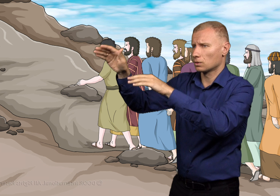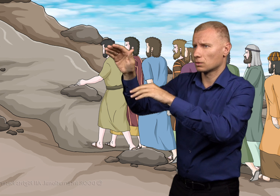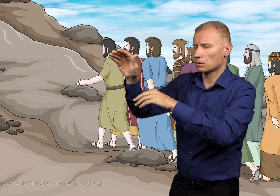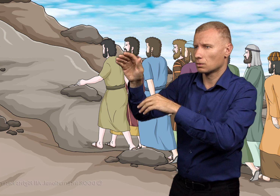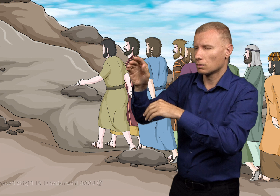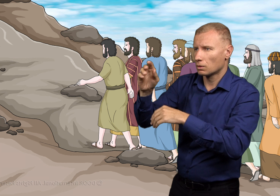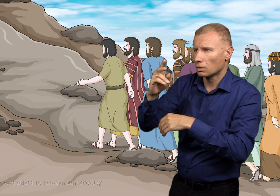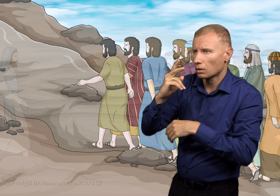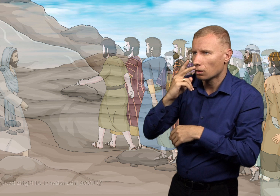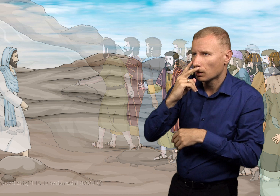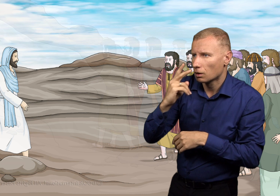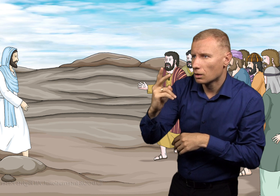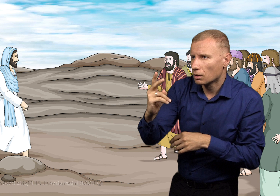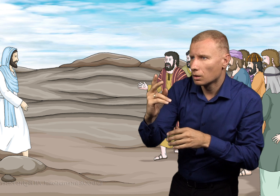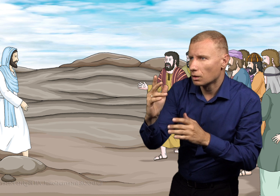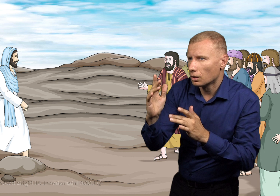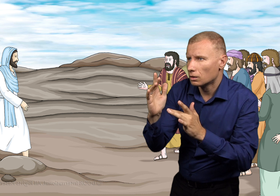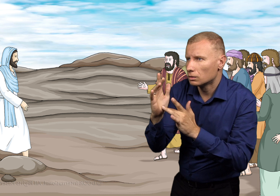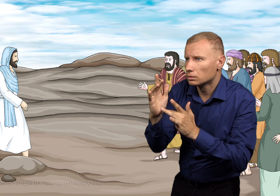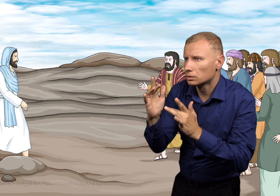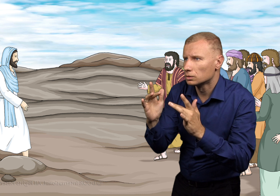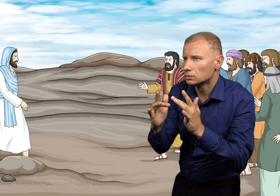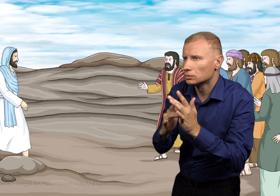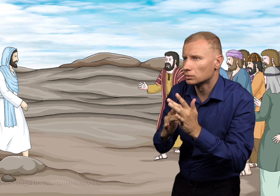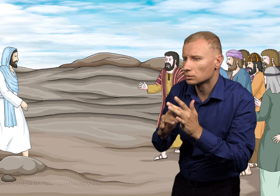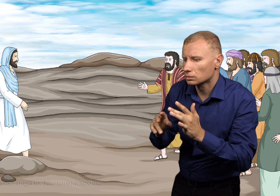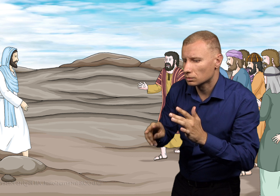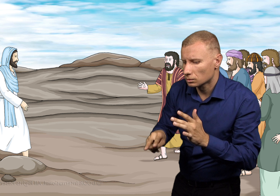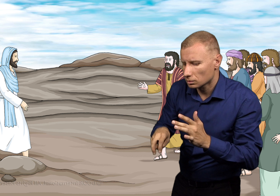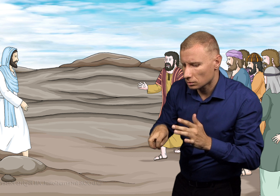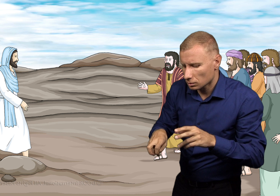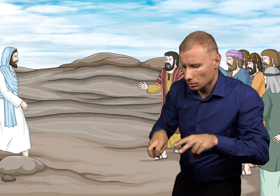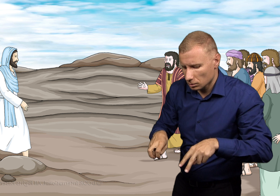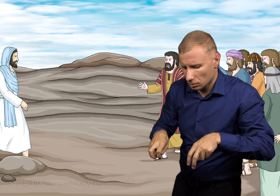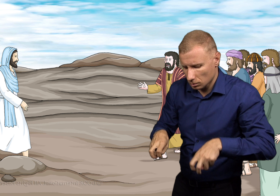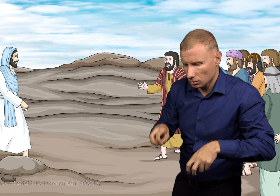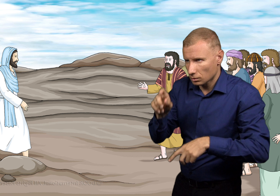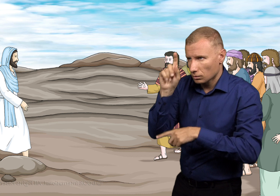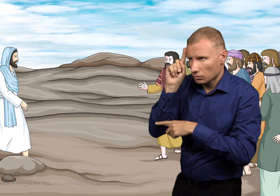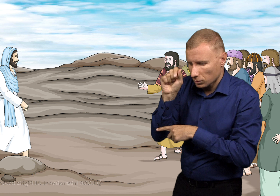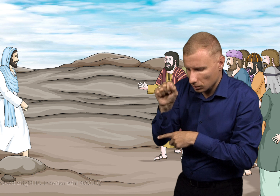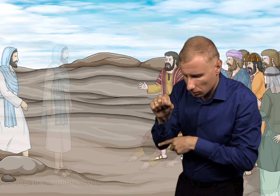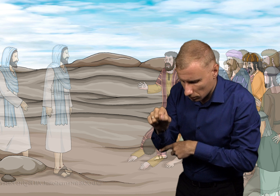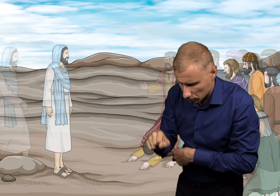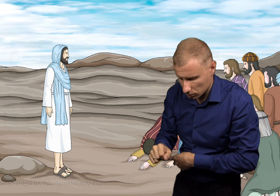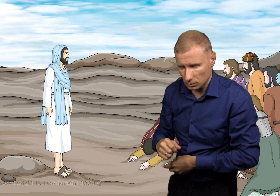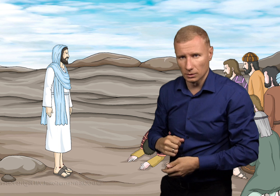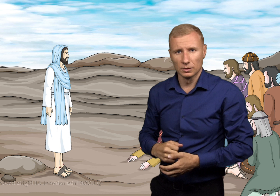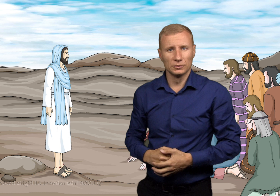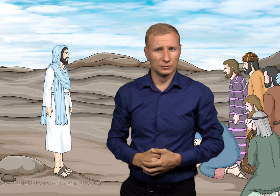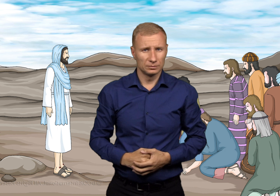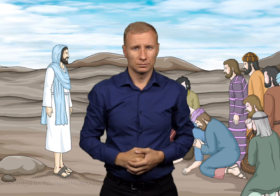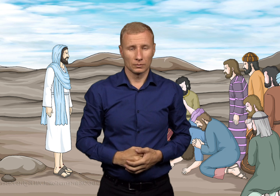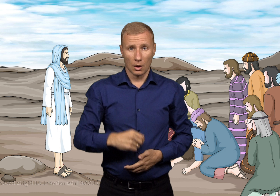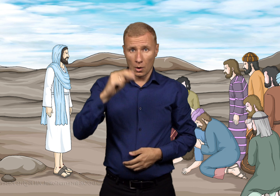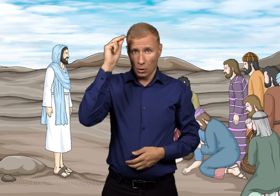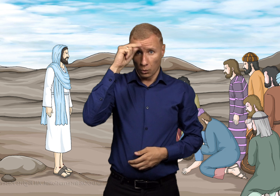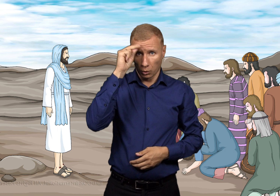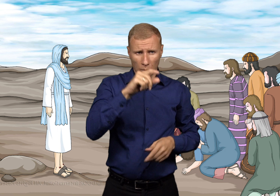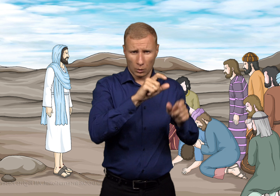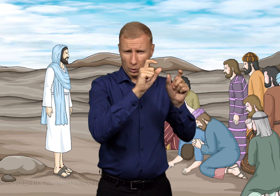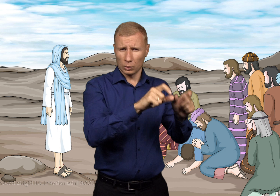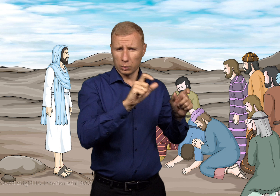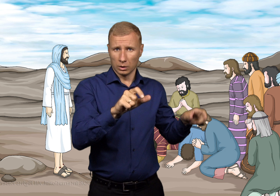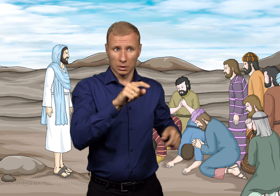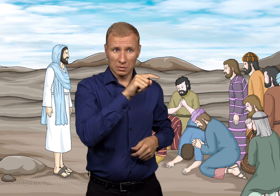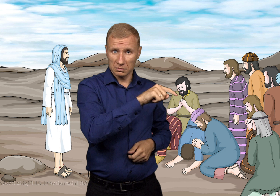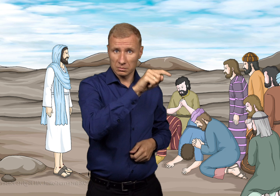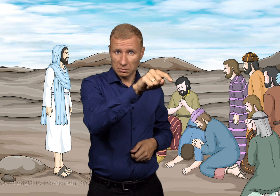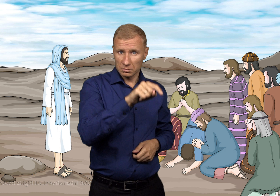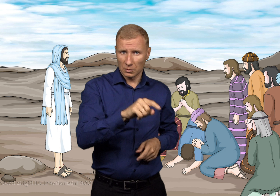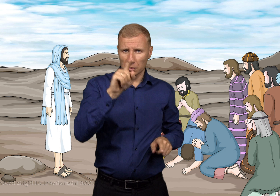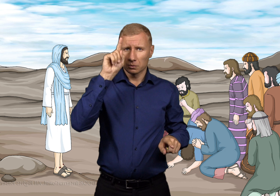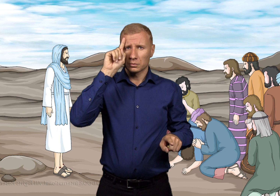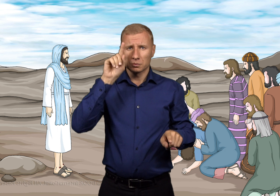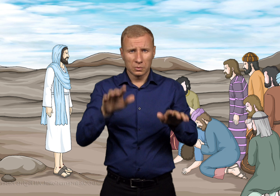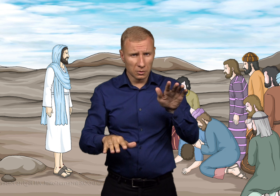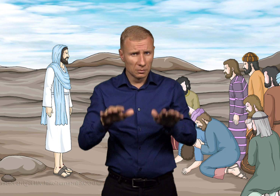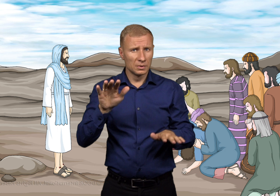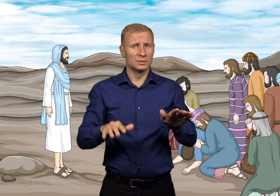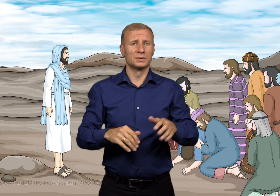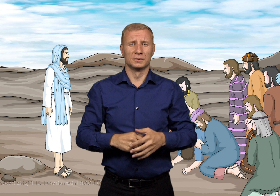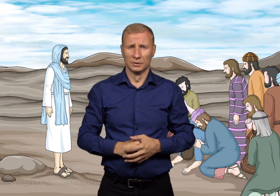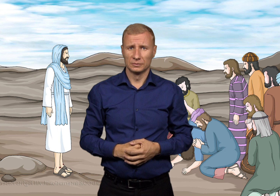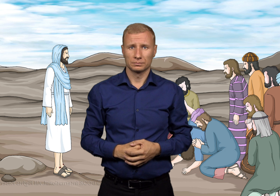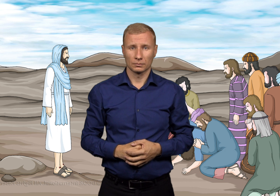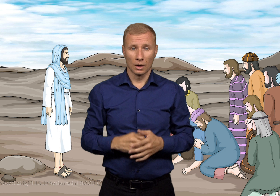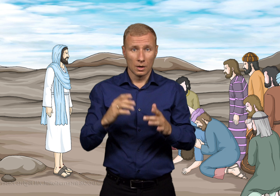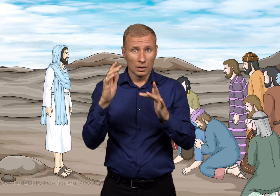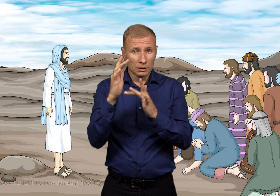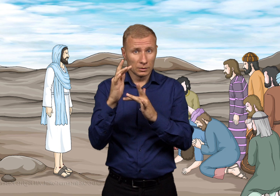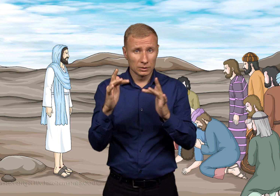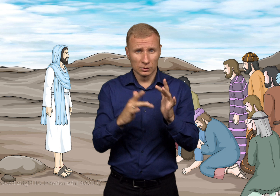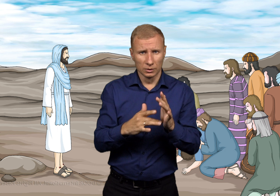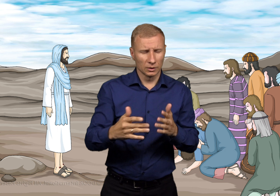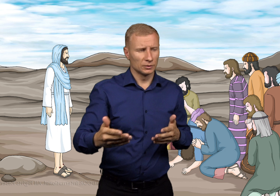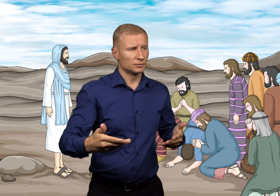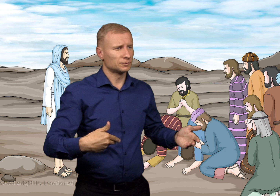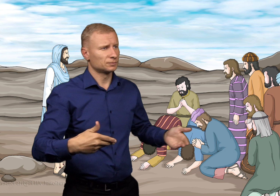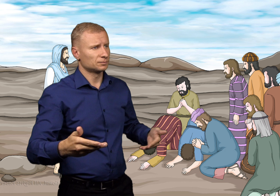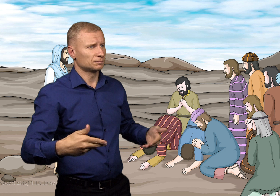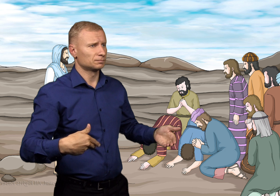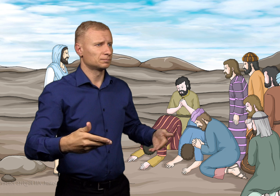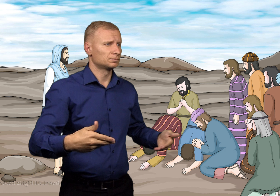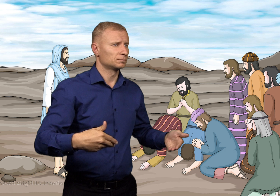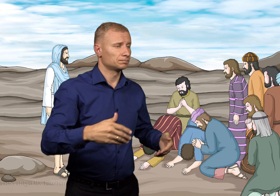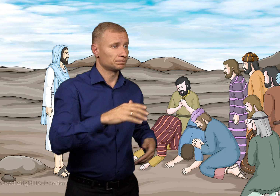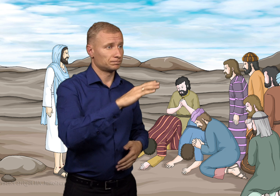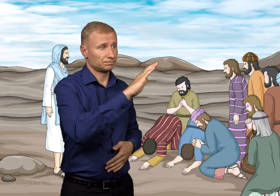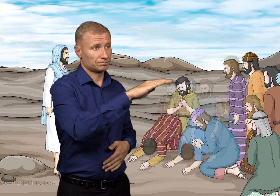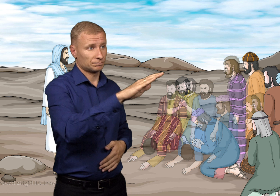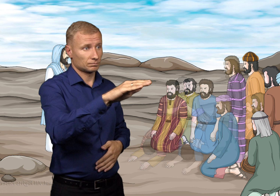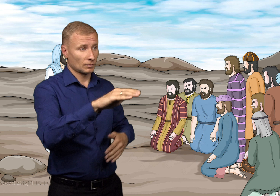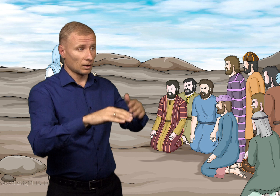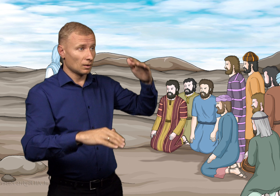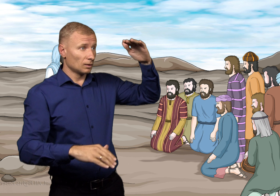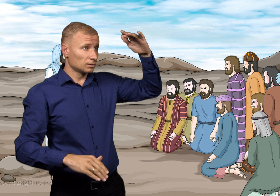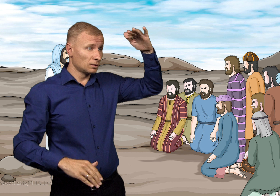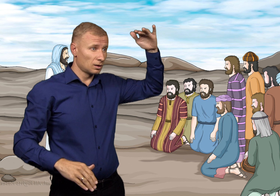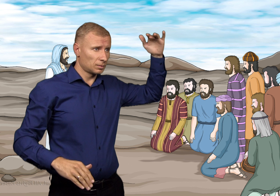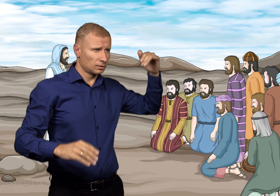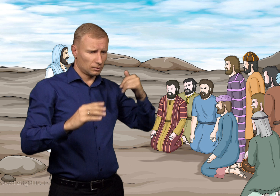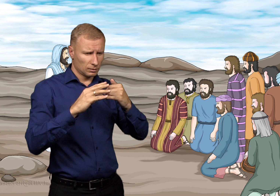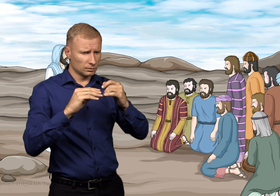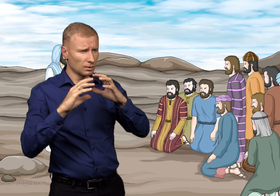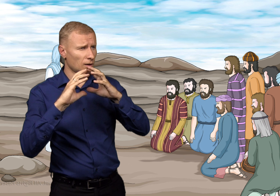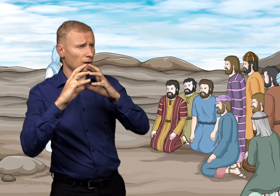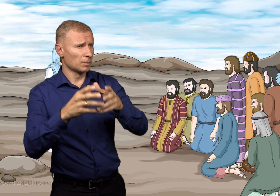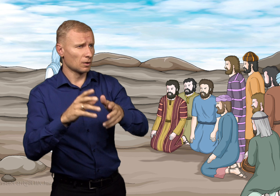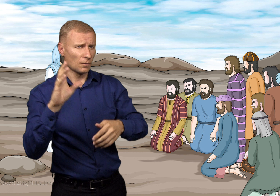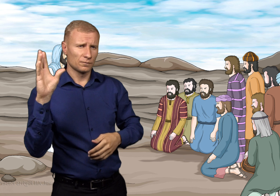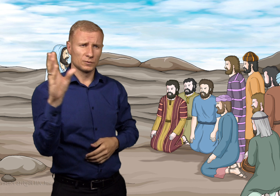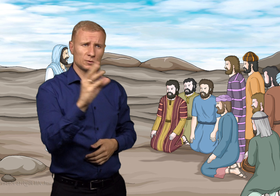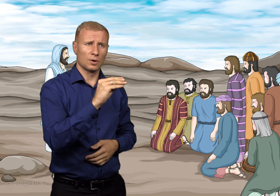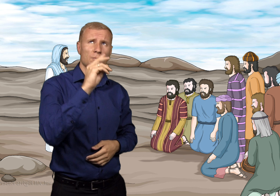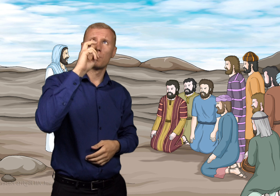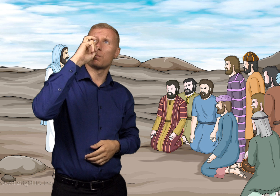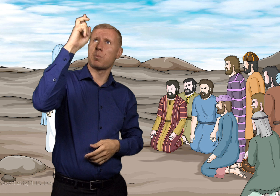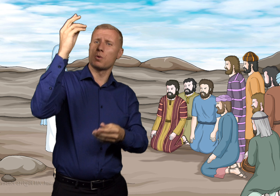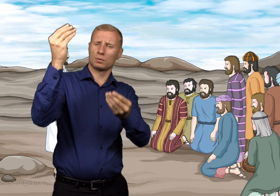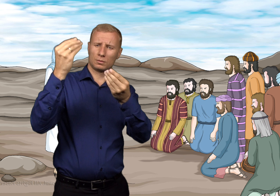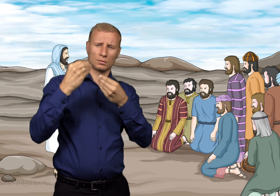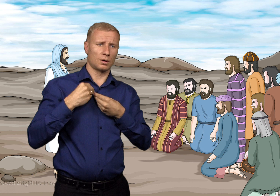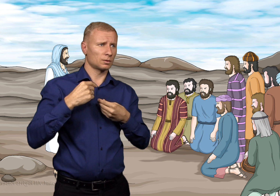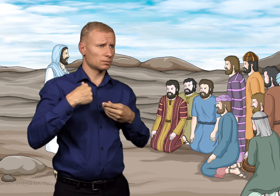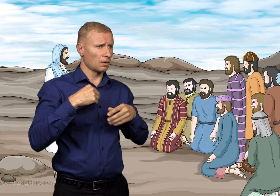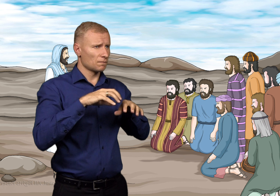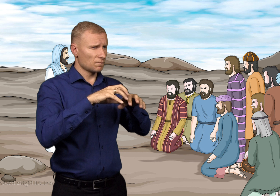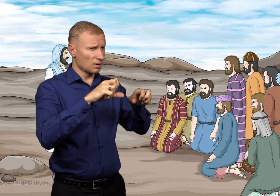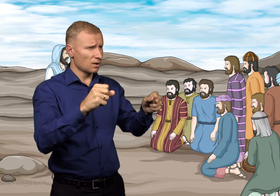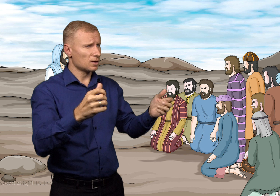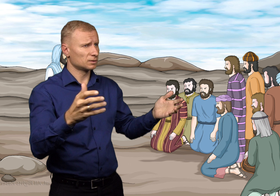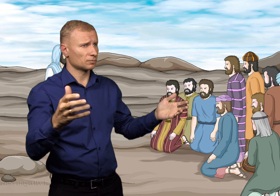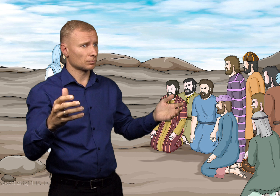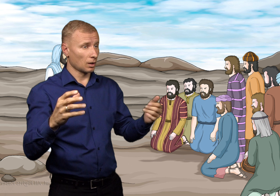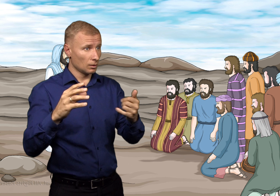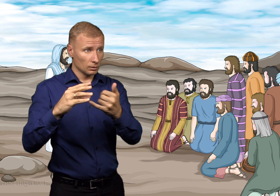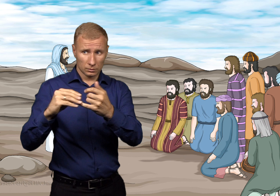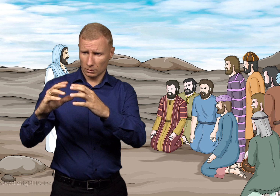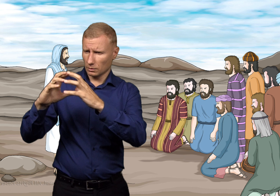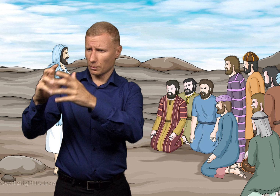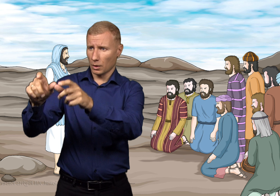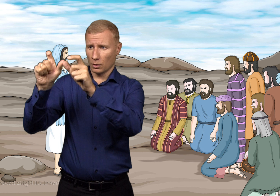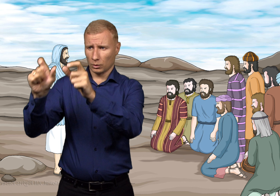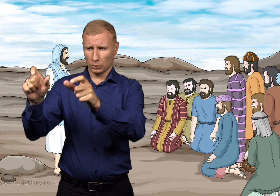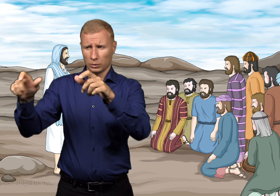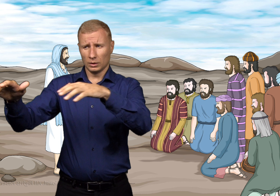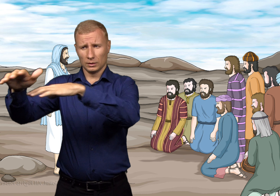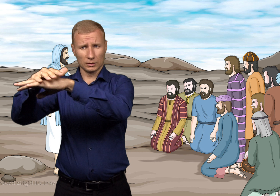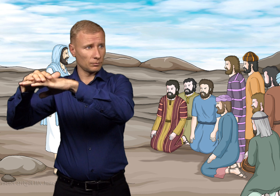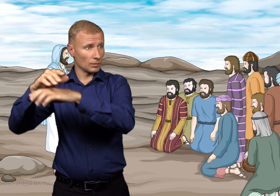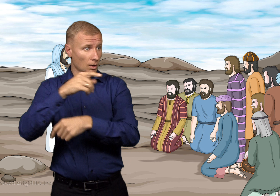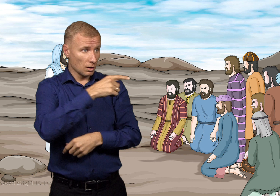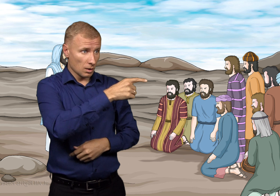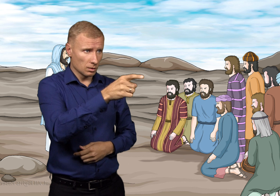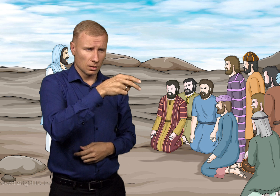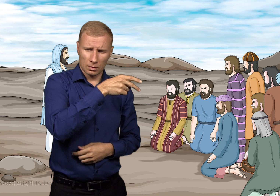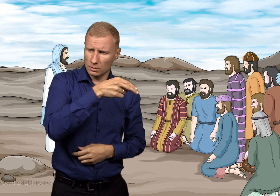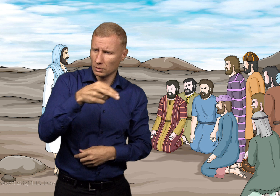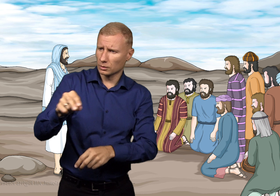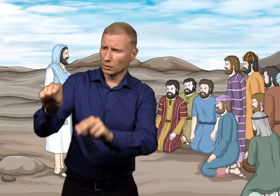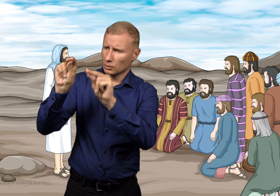When they saw Him, they worshiped Him, but some doubted. Then Jesus came to them and said, “All authority in heaven and on earth has been given to Me.